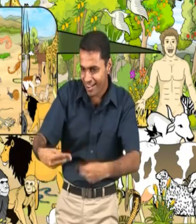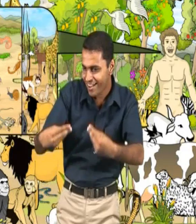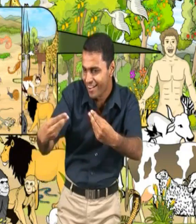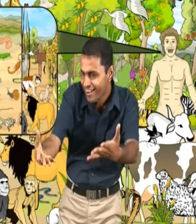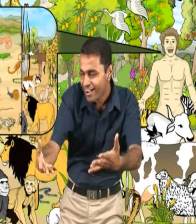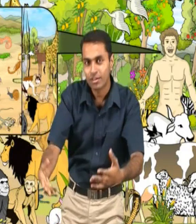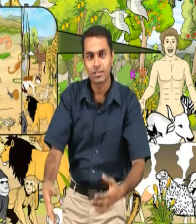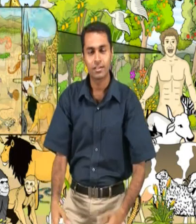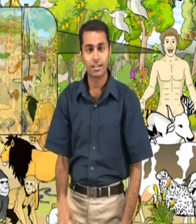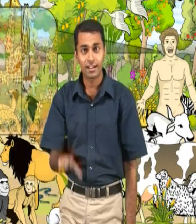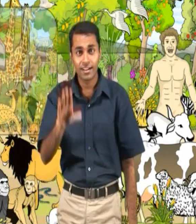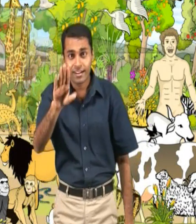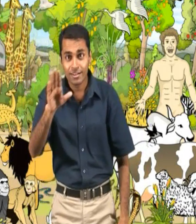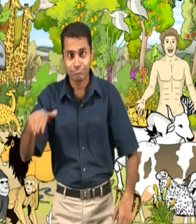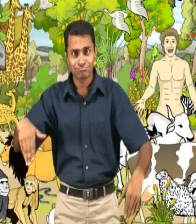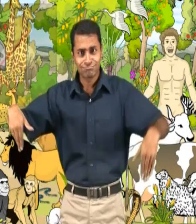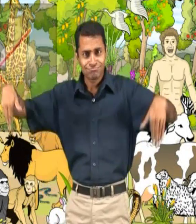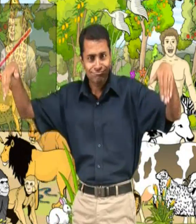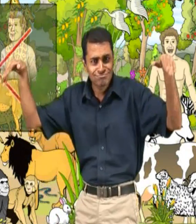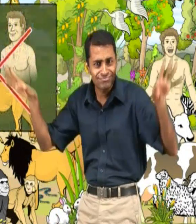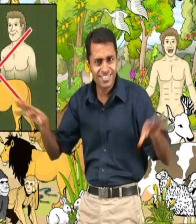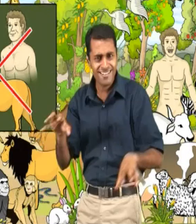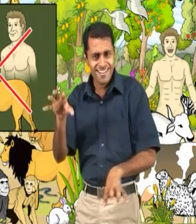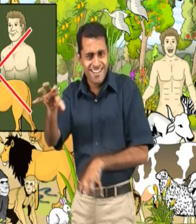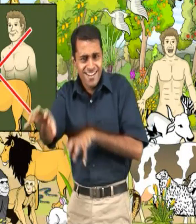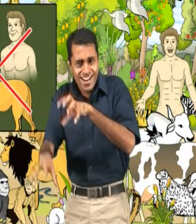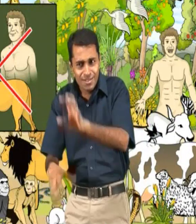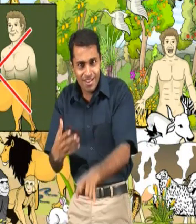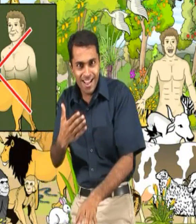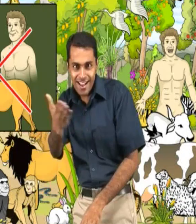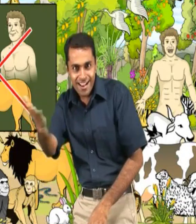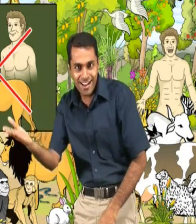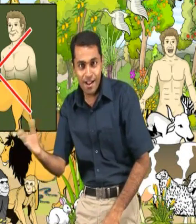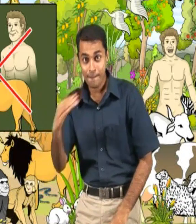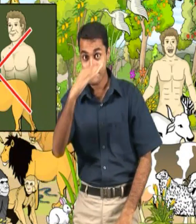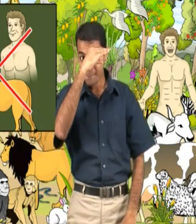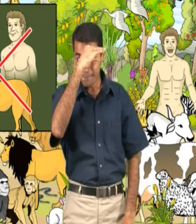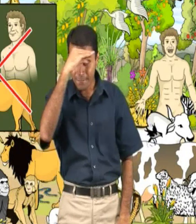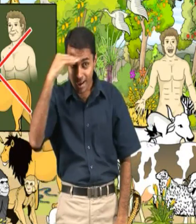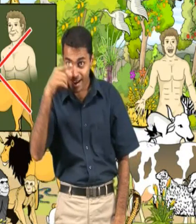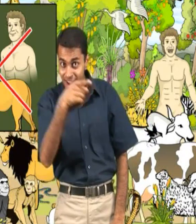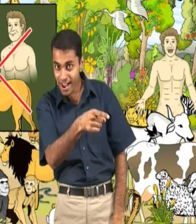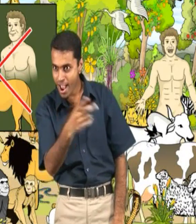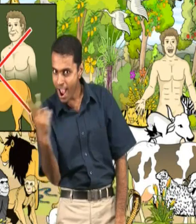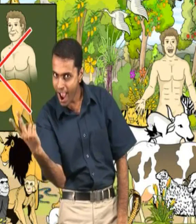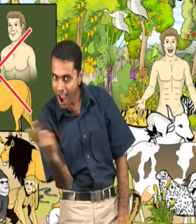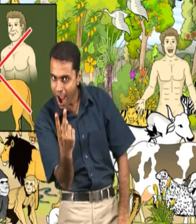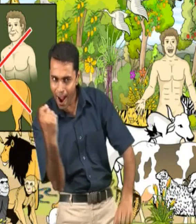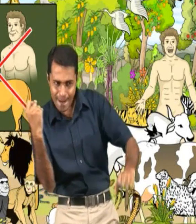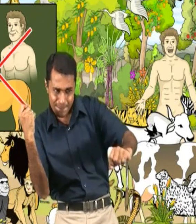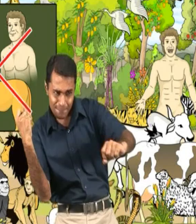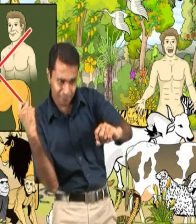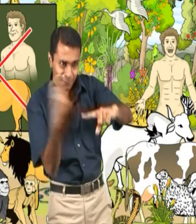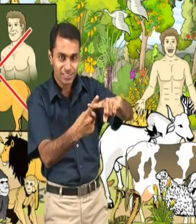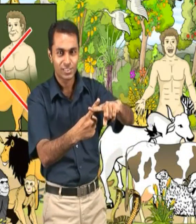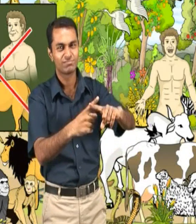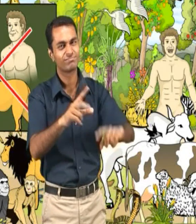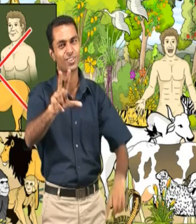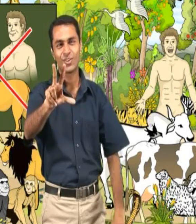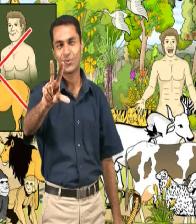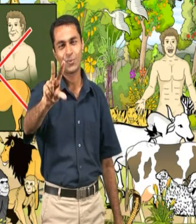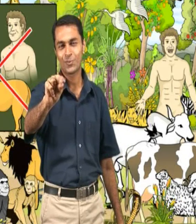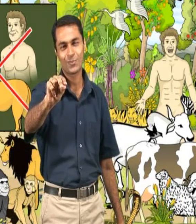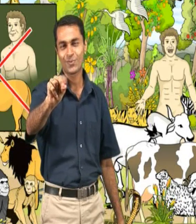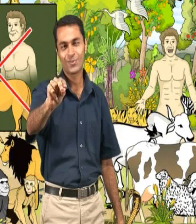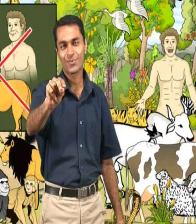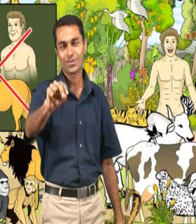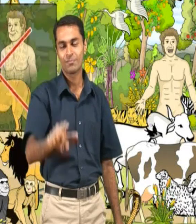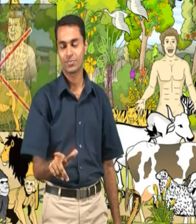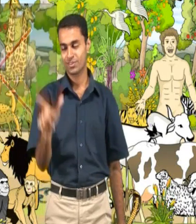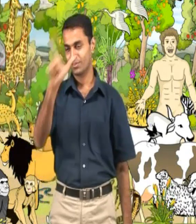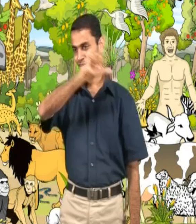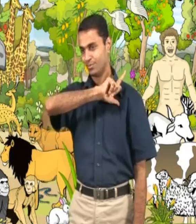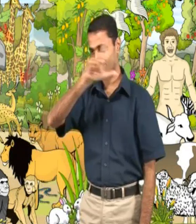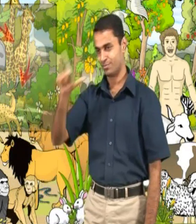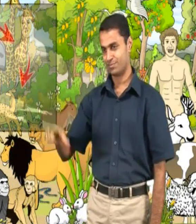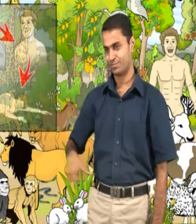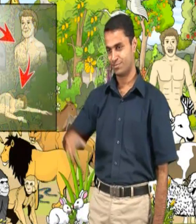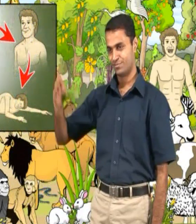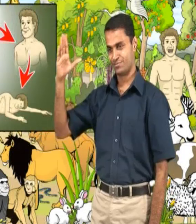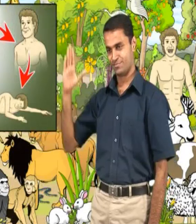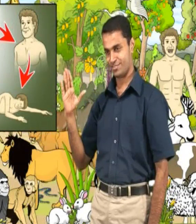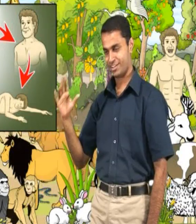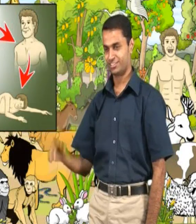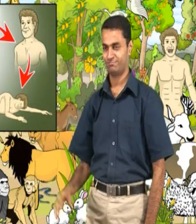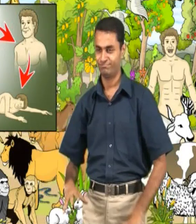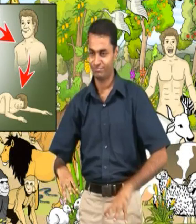But for Adam no suitable helper was found.